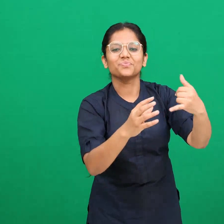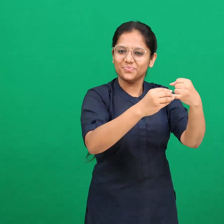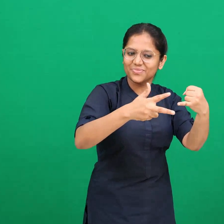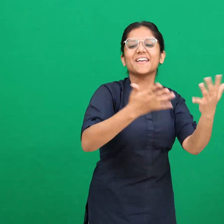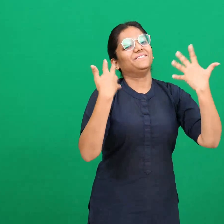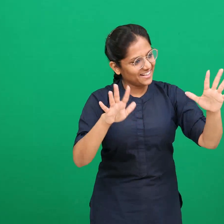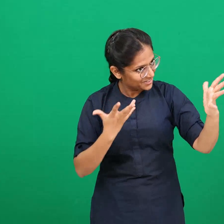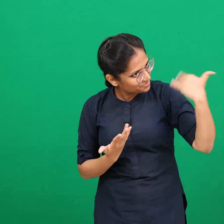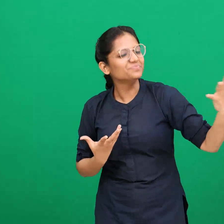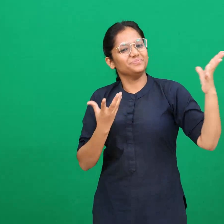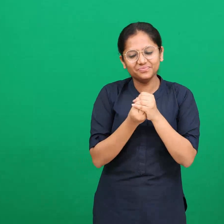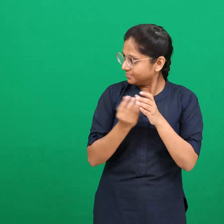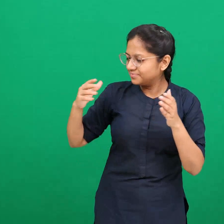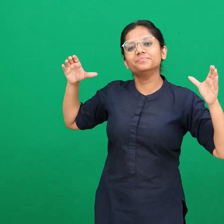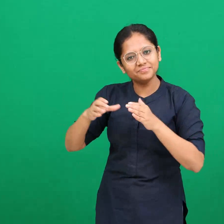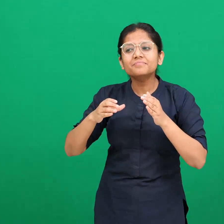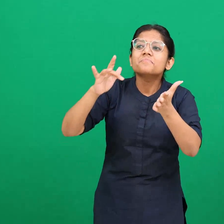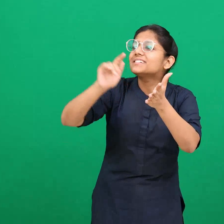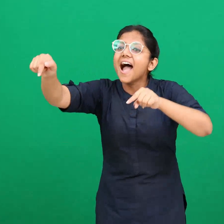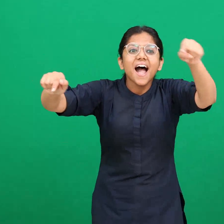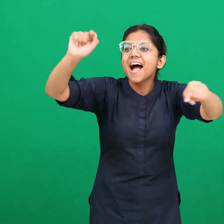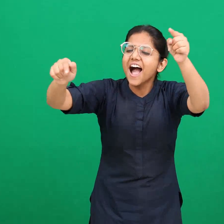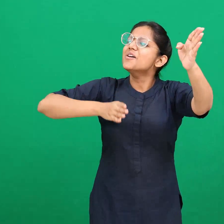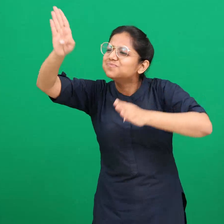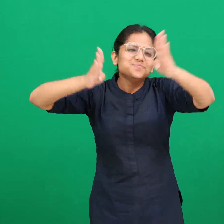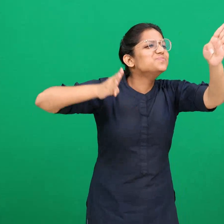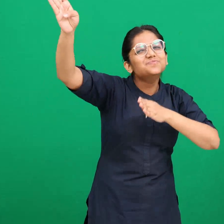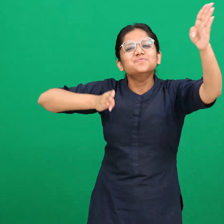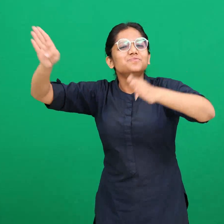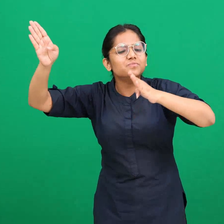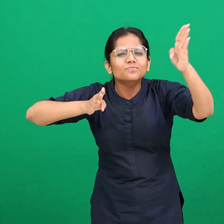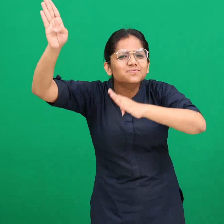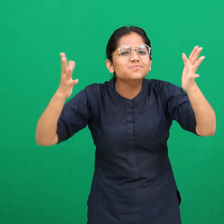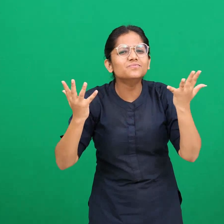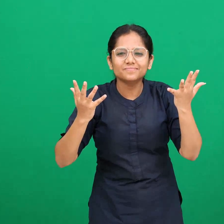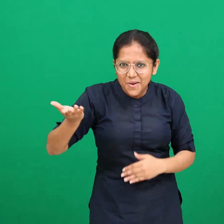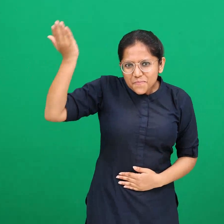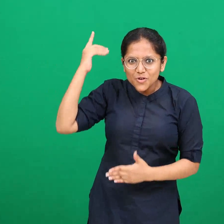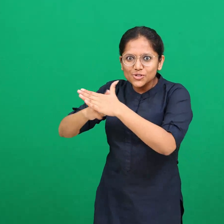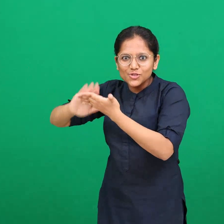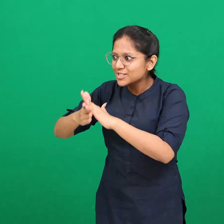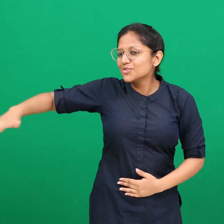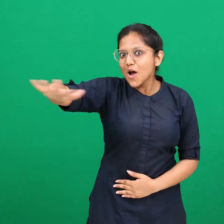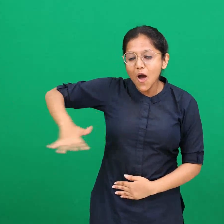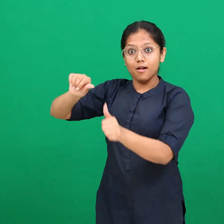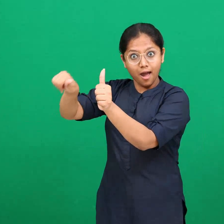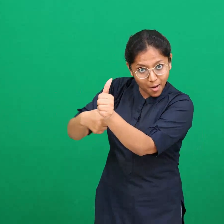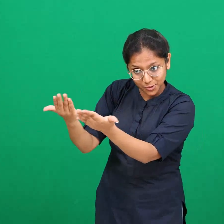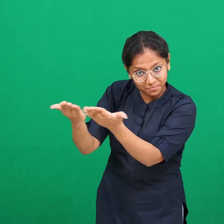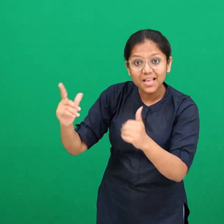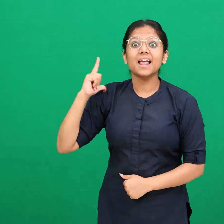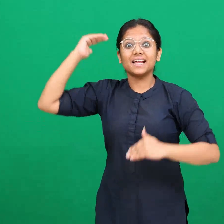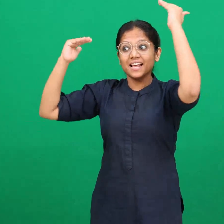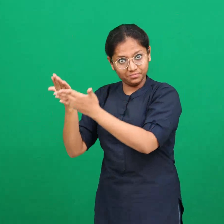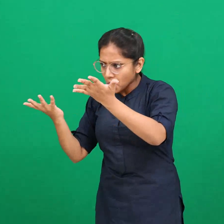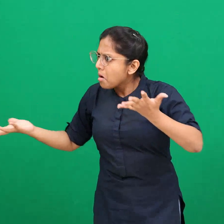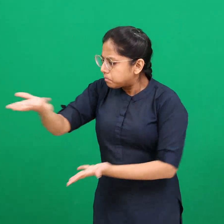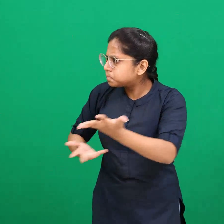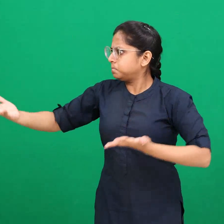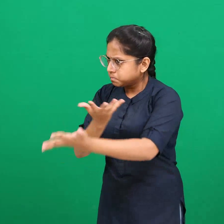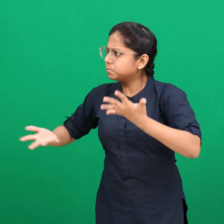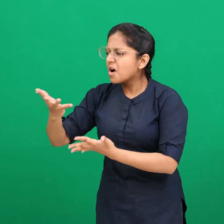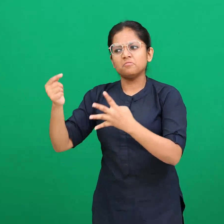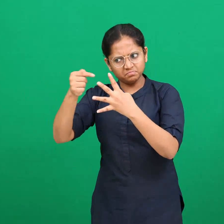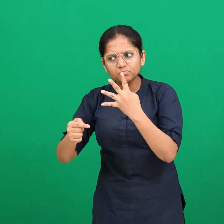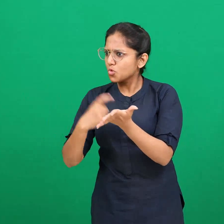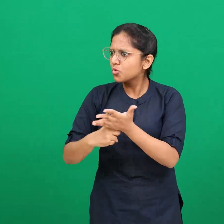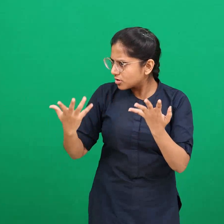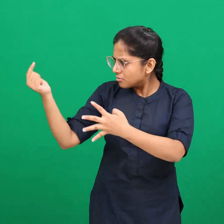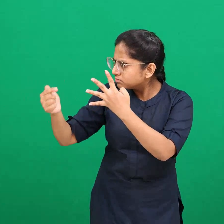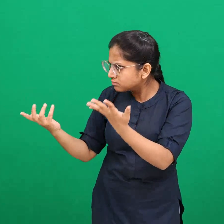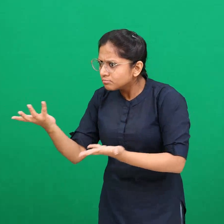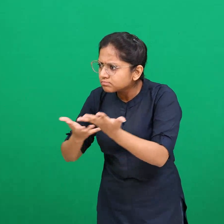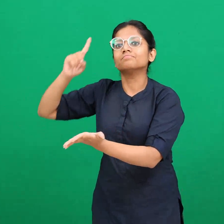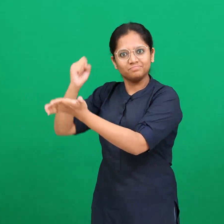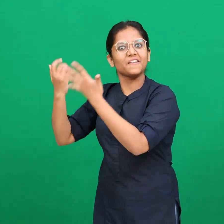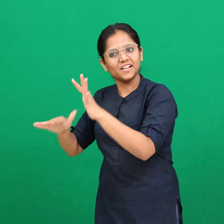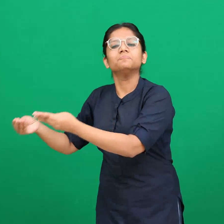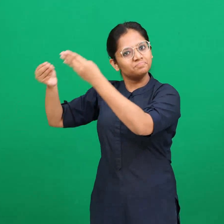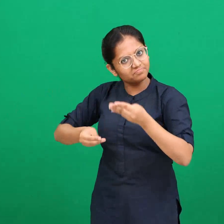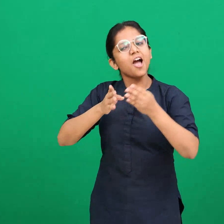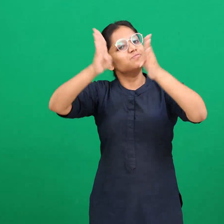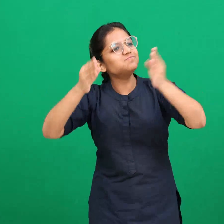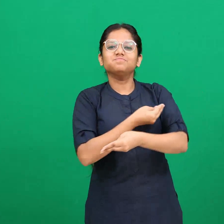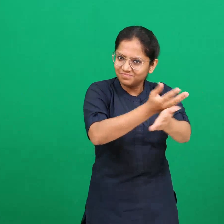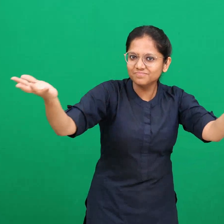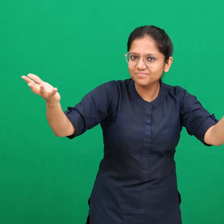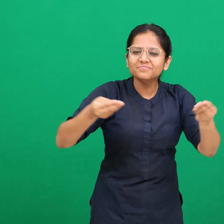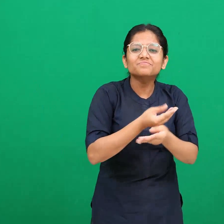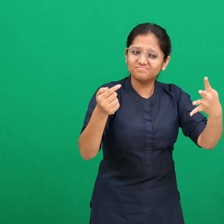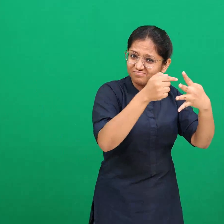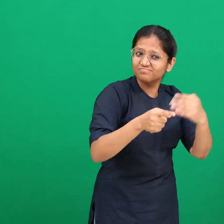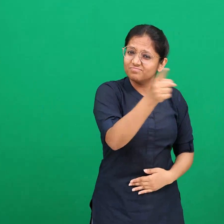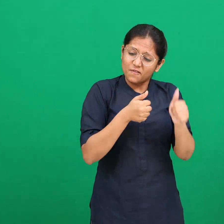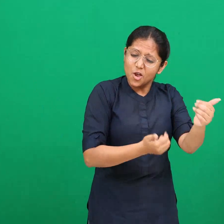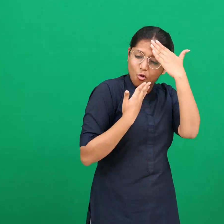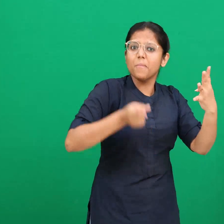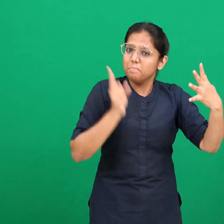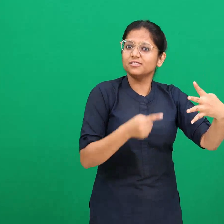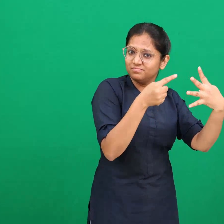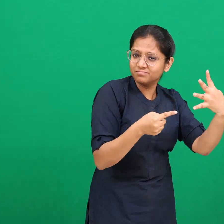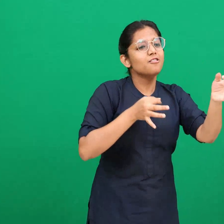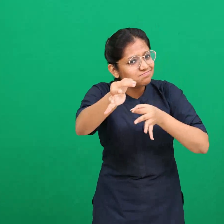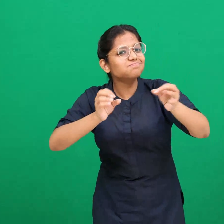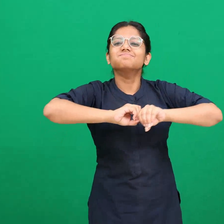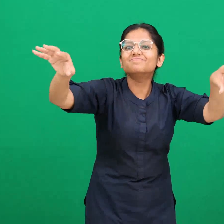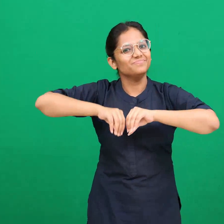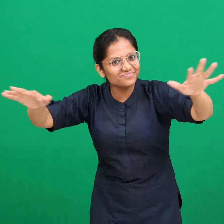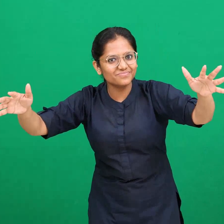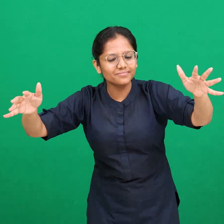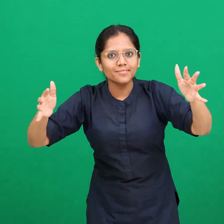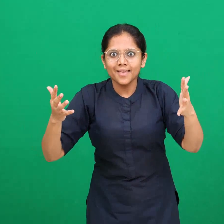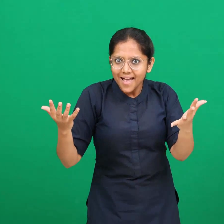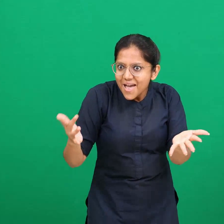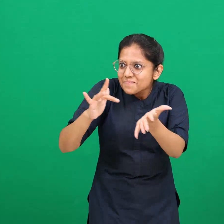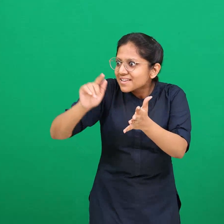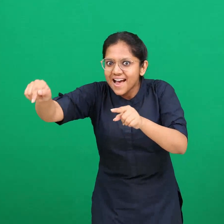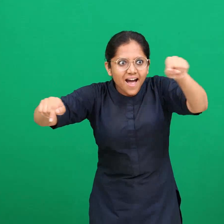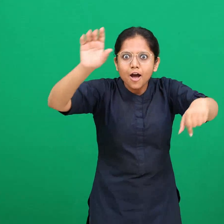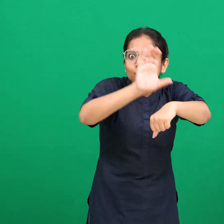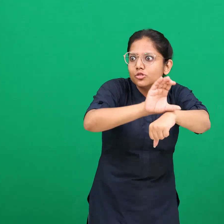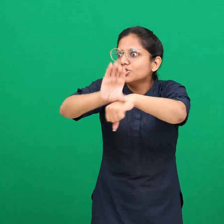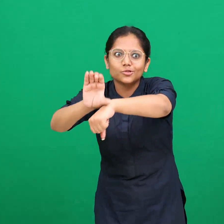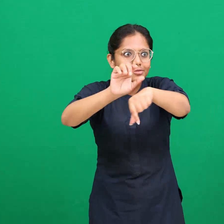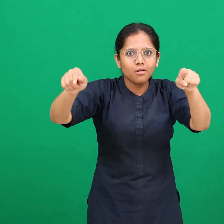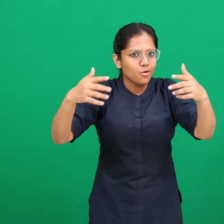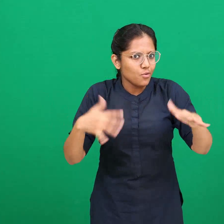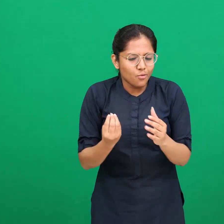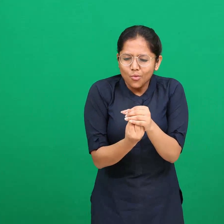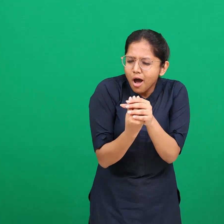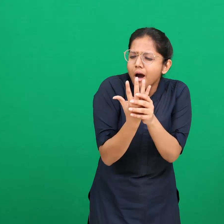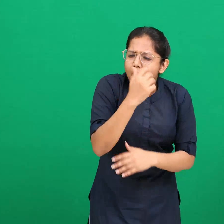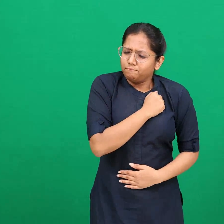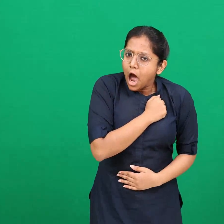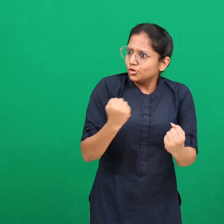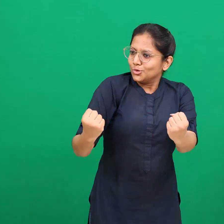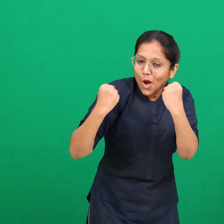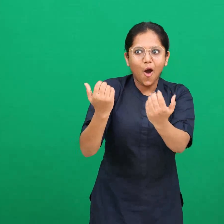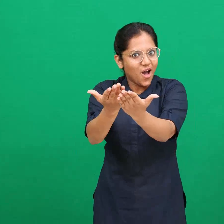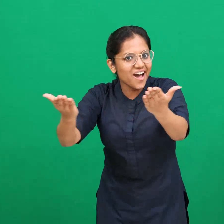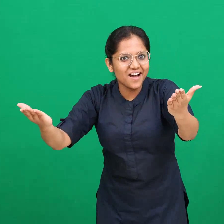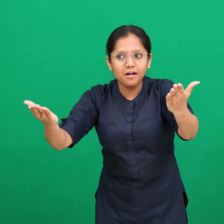As they went from town to town, they delivered the decisions handed down by the apostles and elders in Jerusalem for the people to obey.